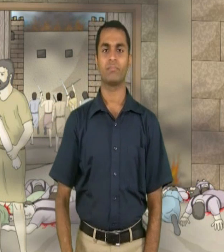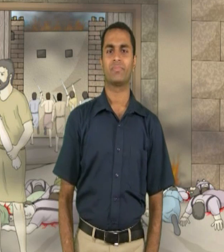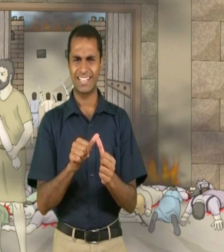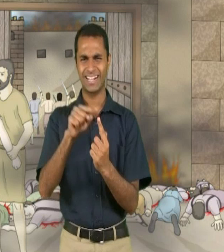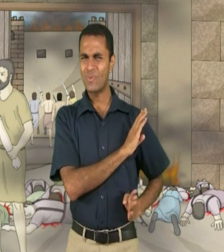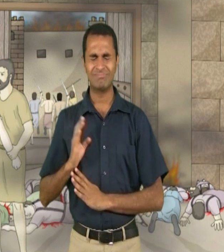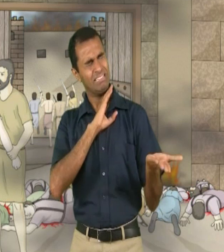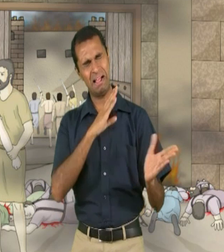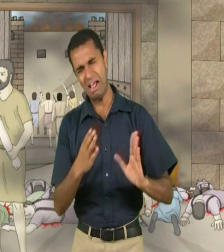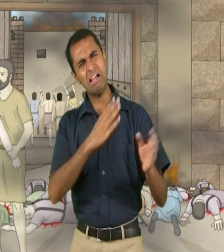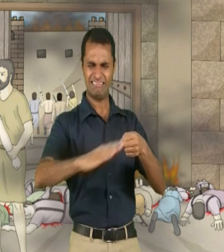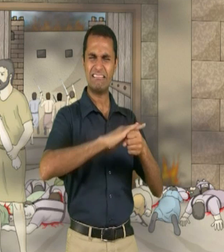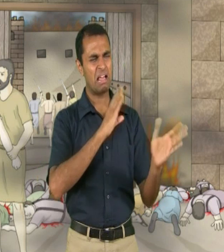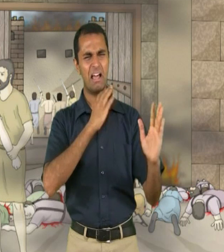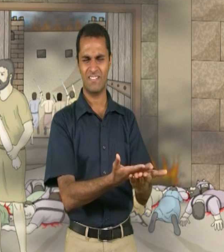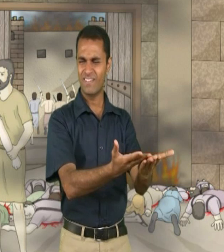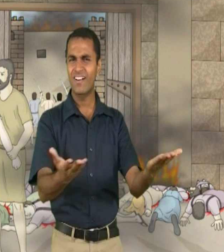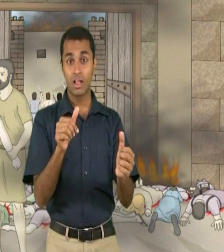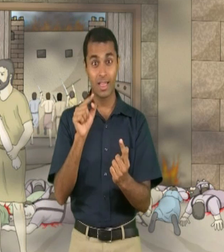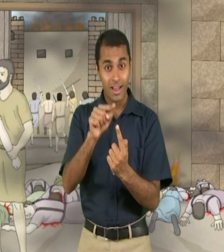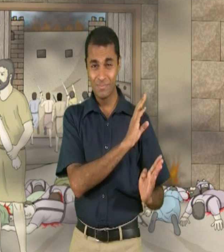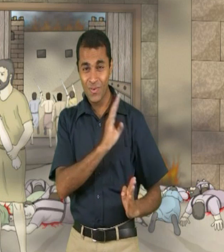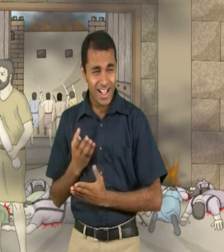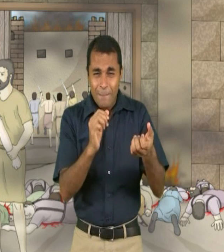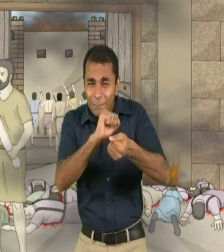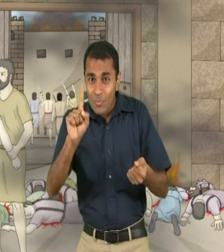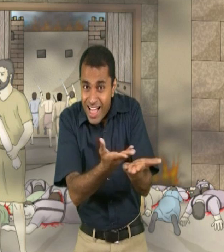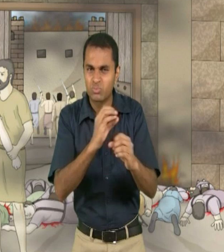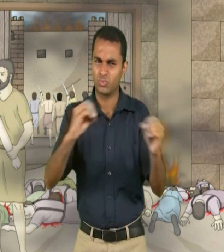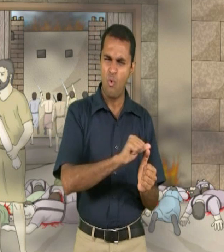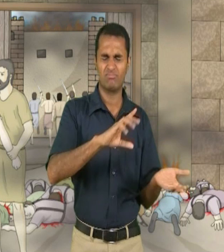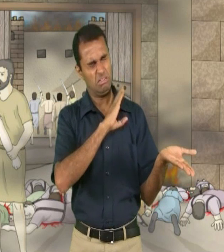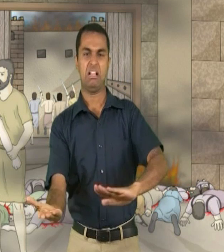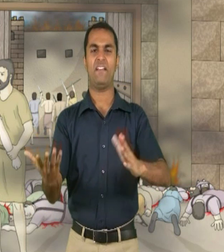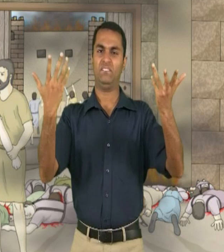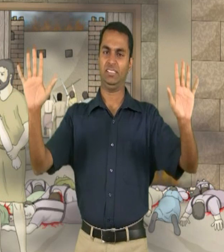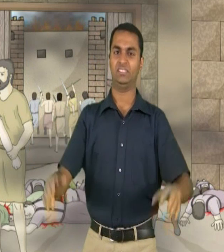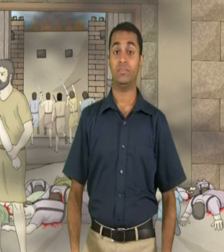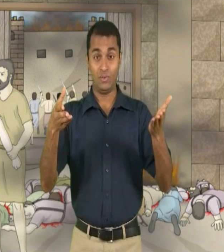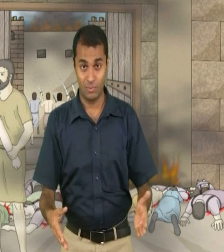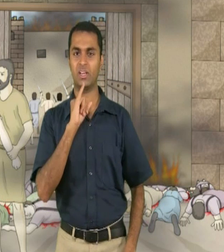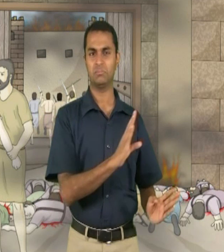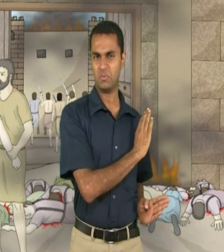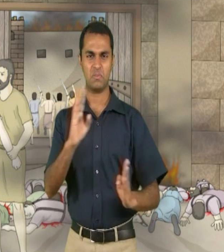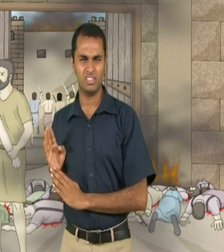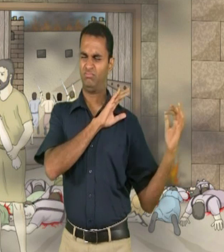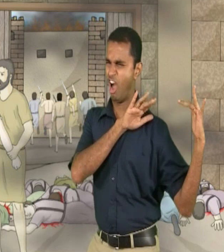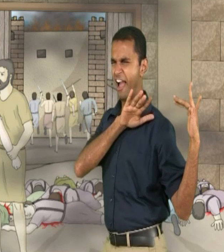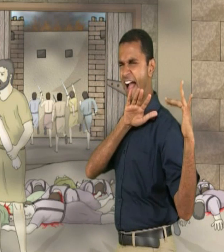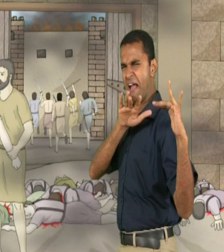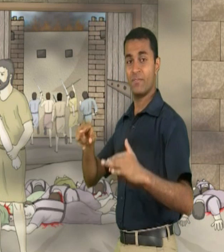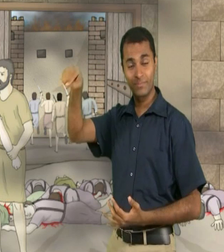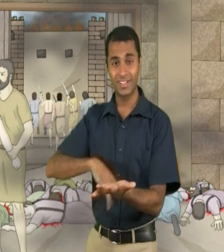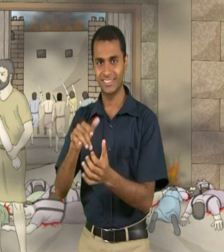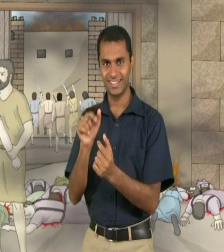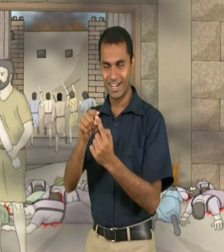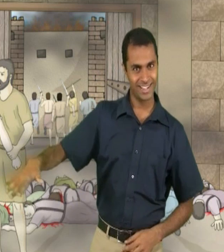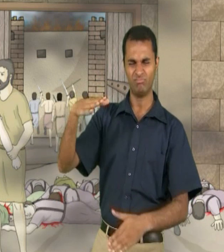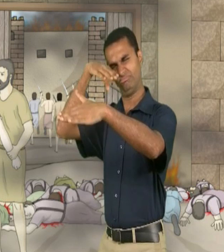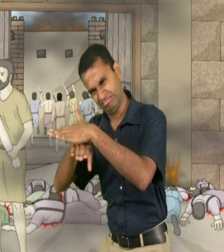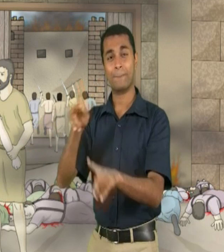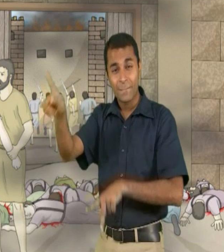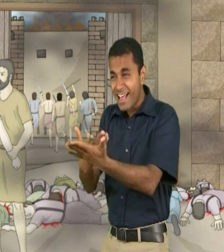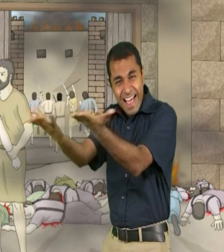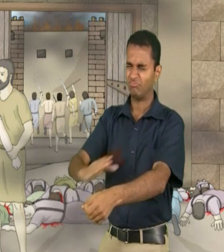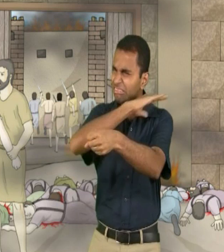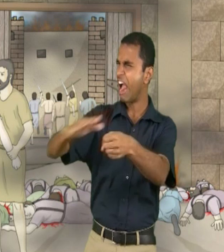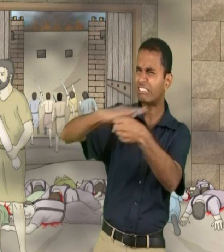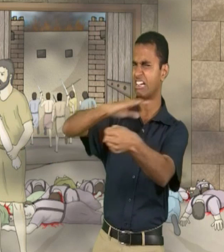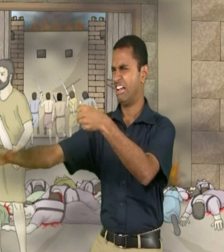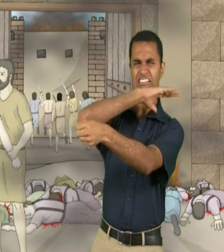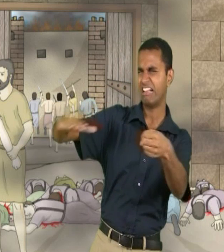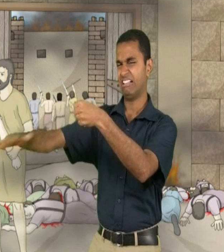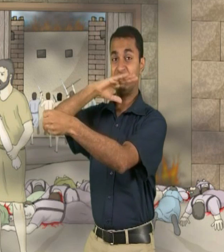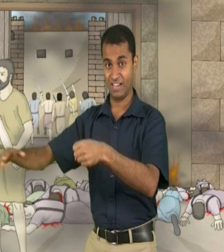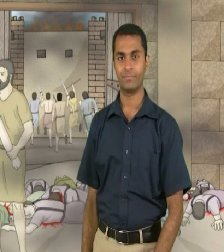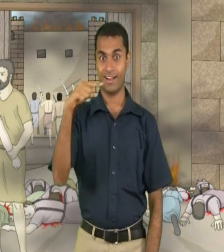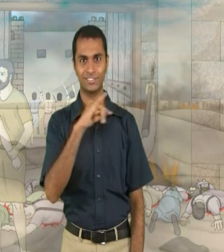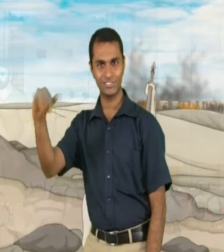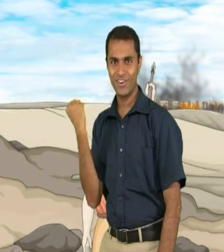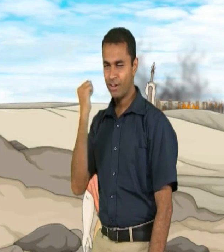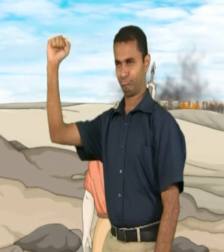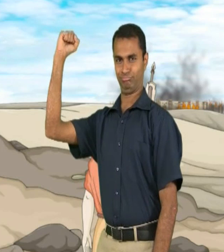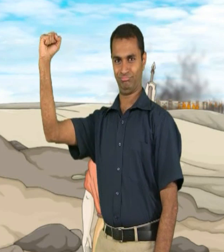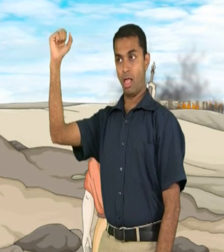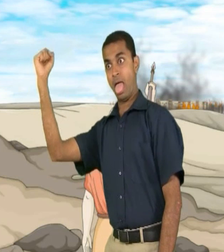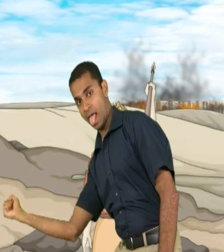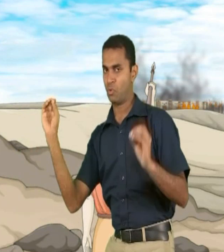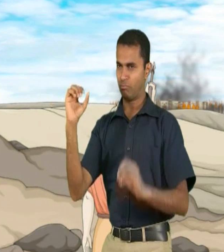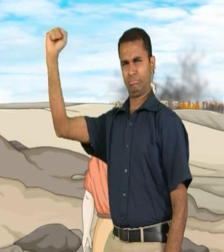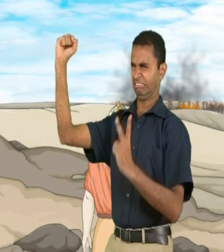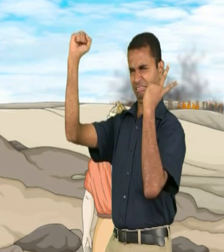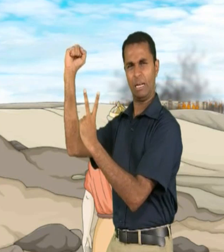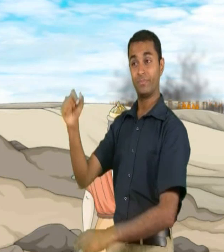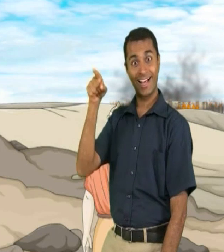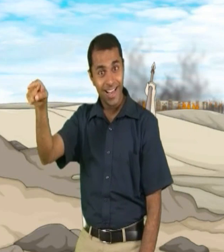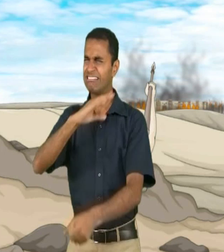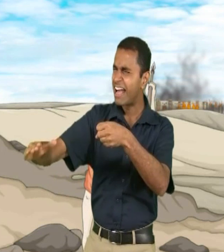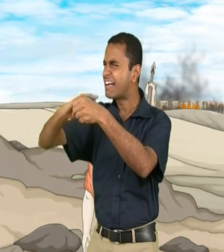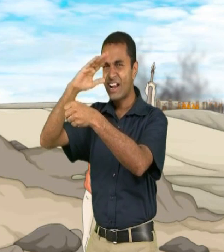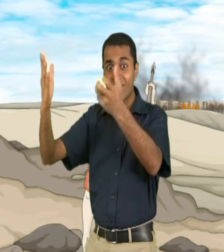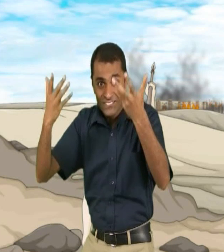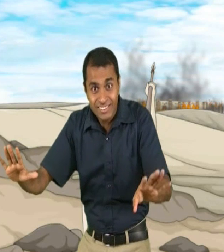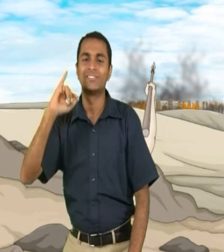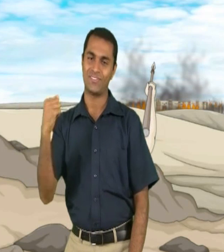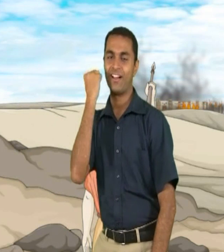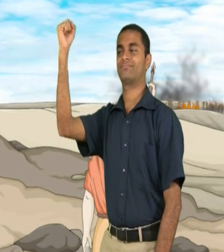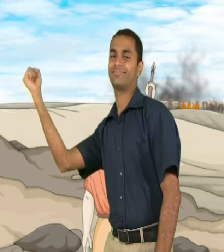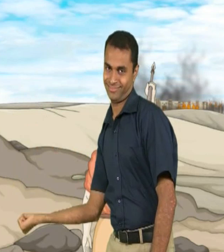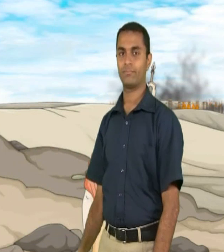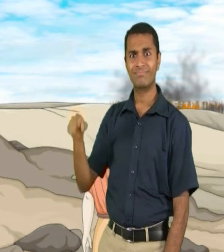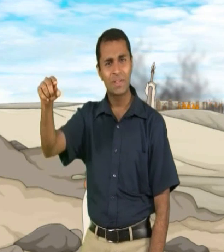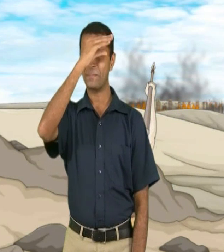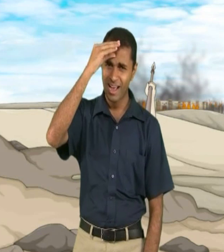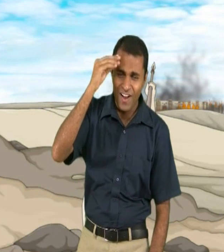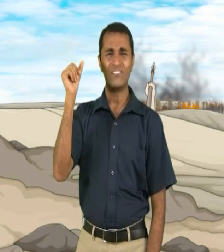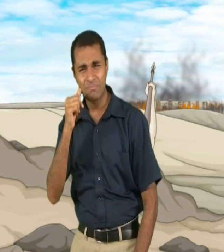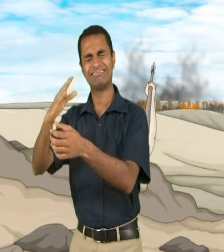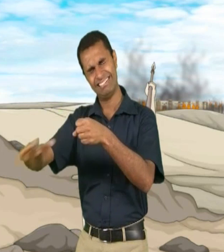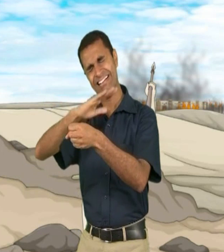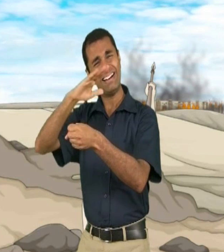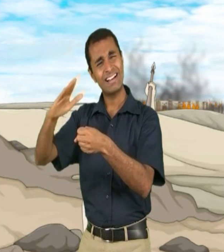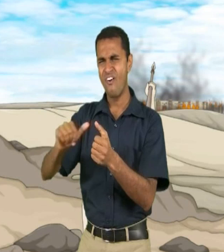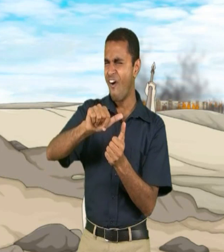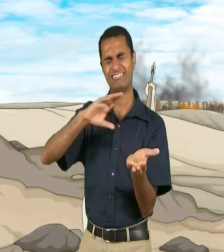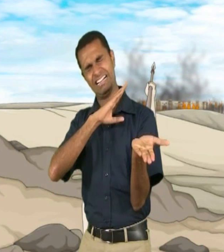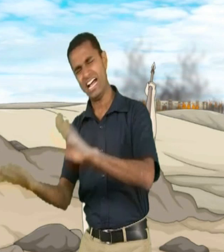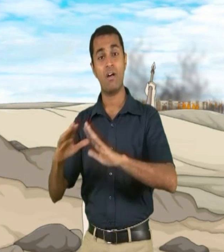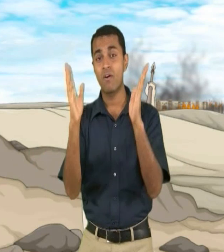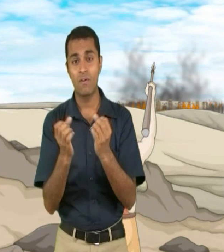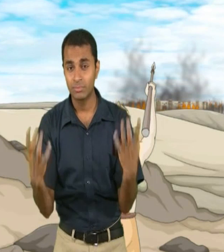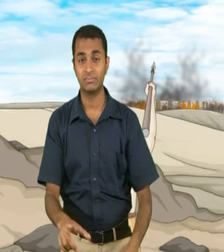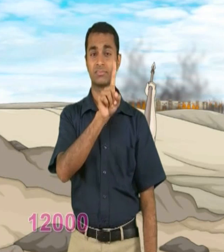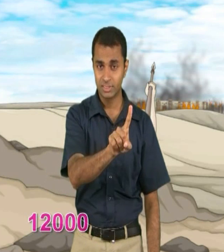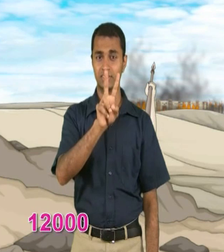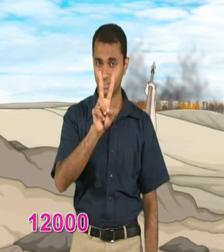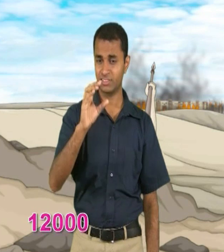When Israel had finished killing all the men of Ai who had pursued them into the field and wilderness, and when every last one of them had fallen by the sword, all the Israelites returned to Ai and put it to the sword as well.